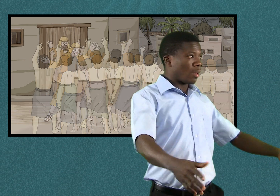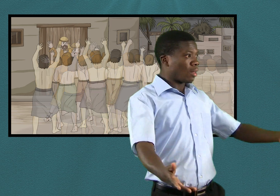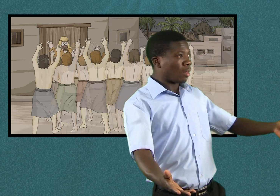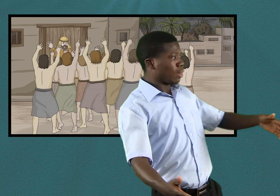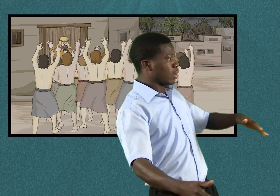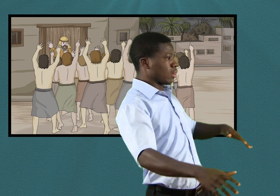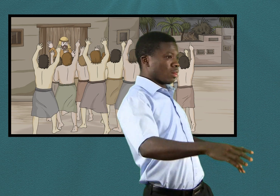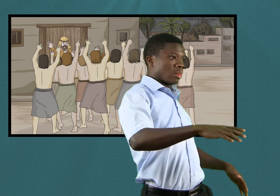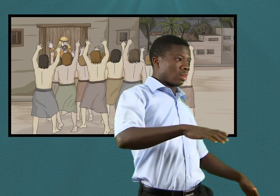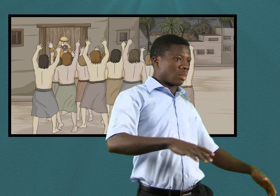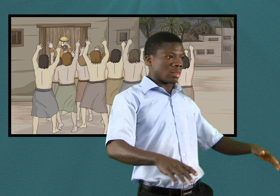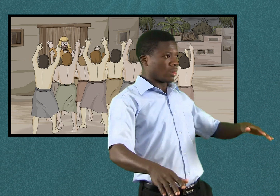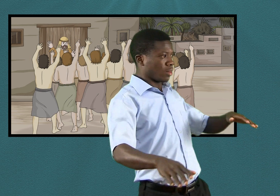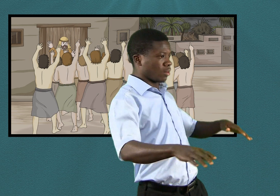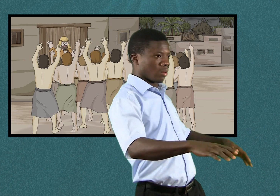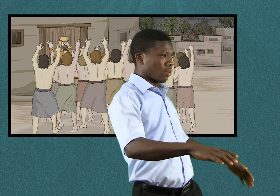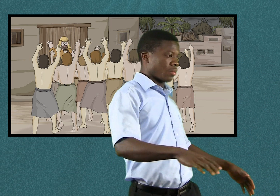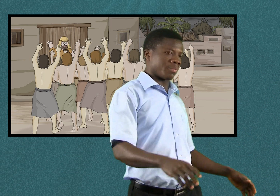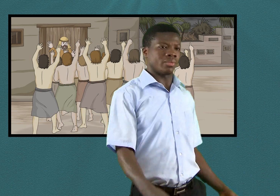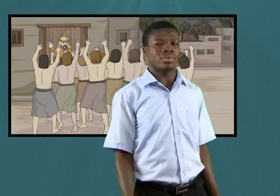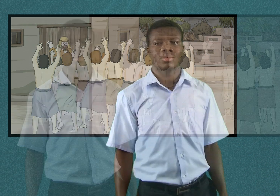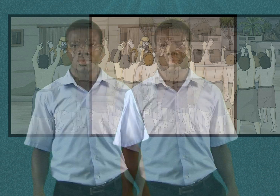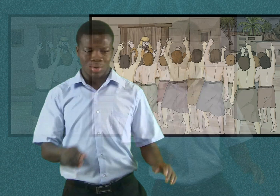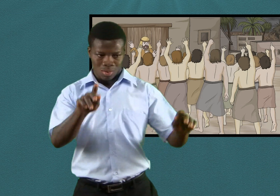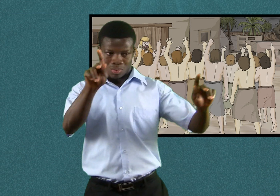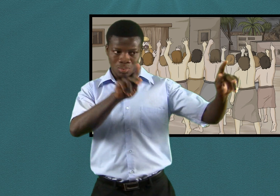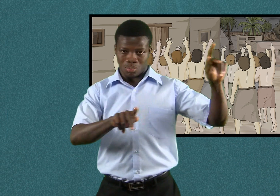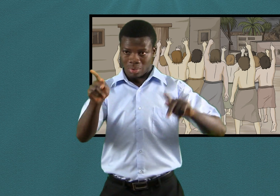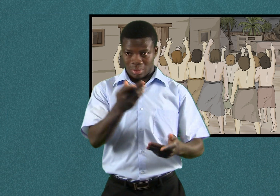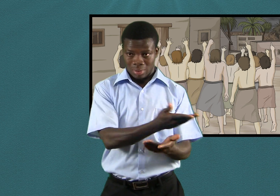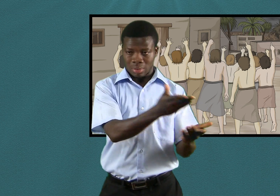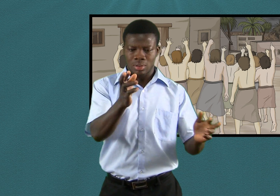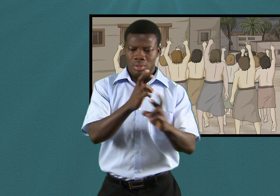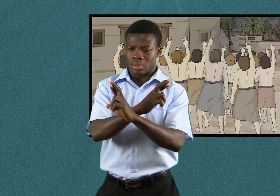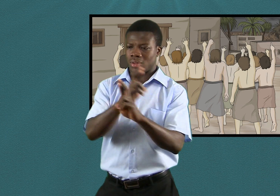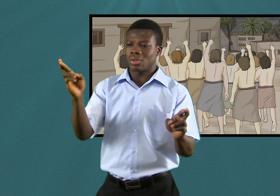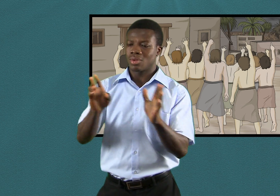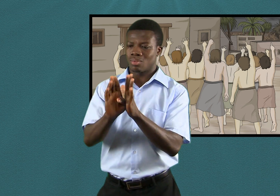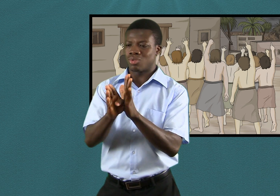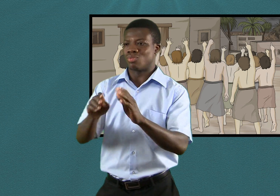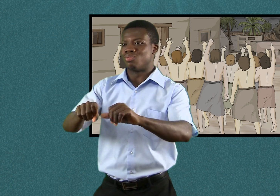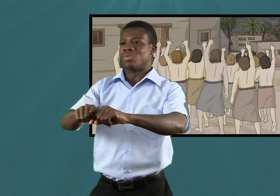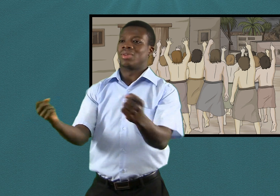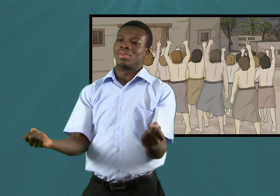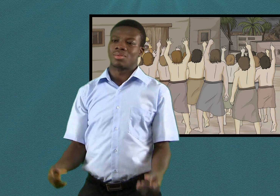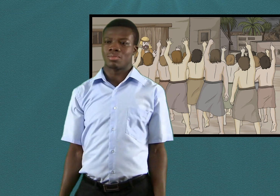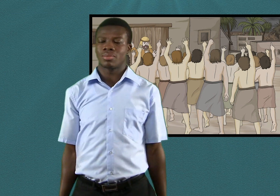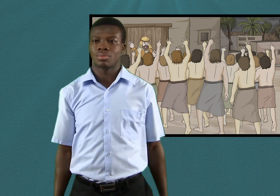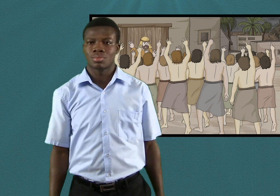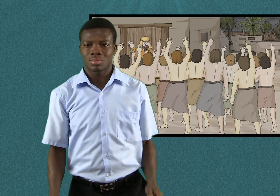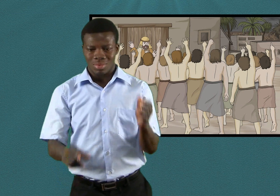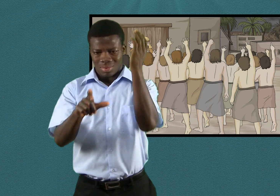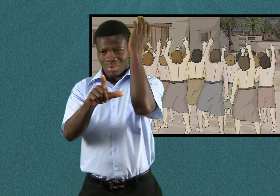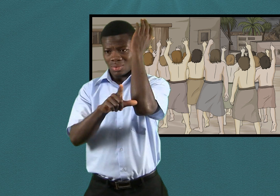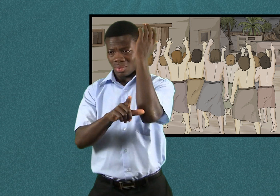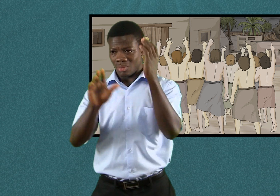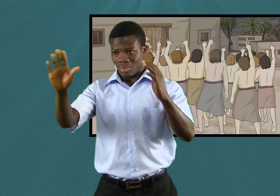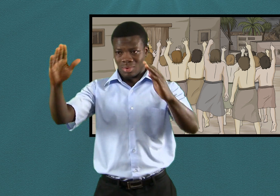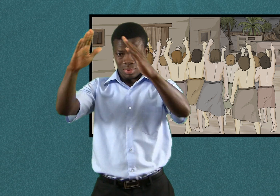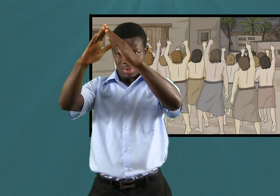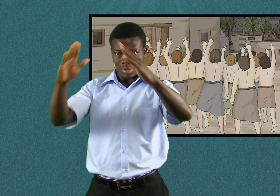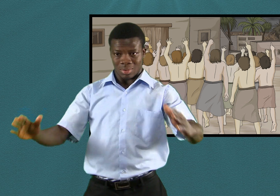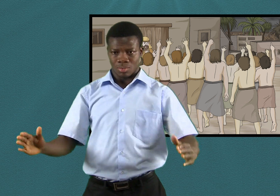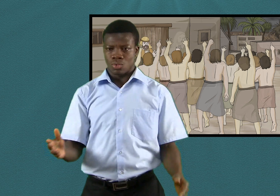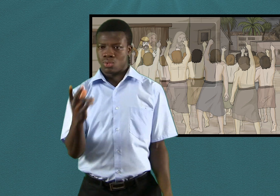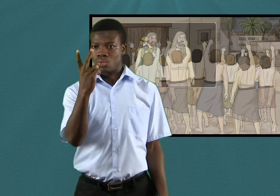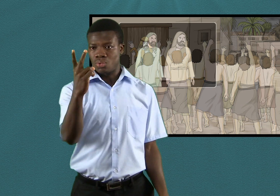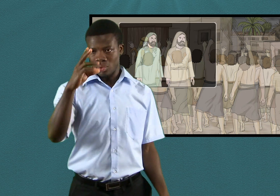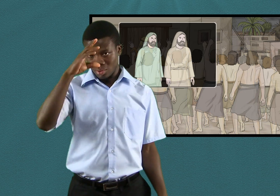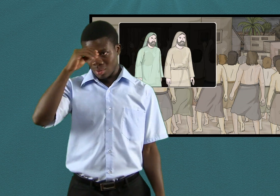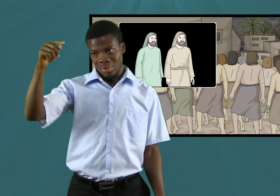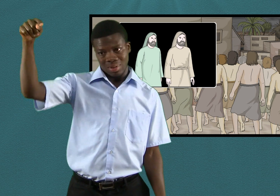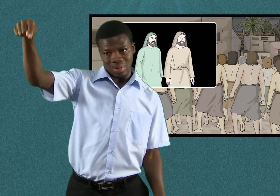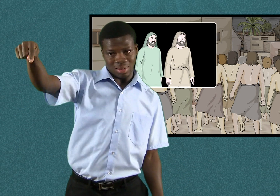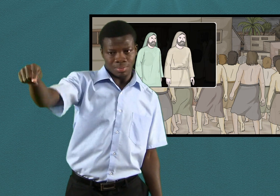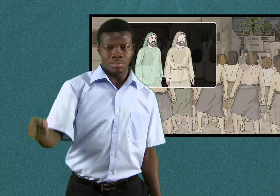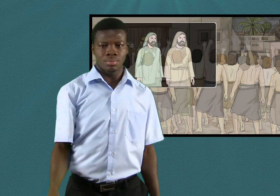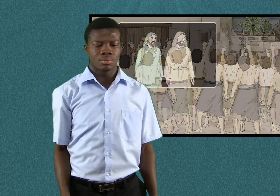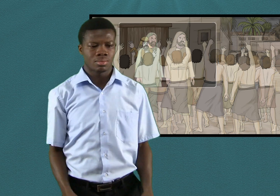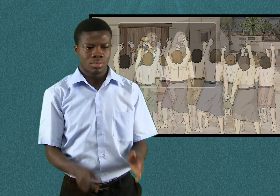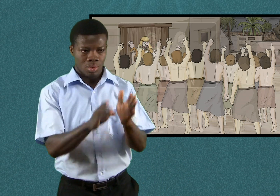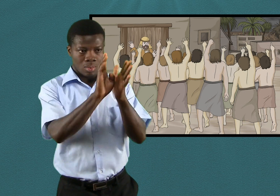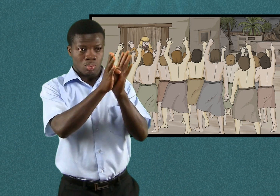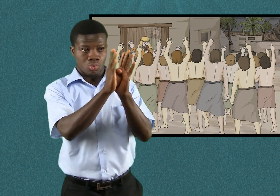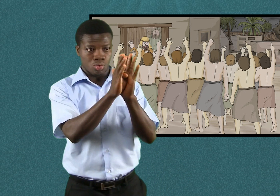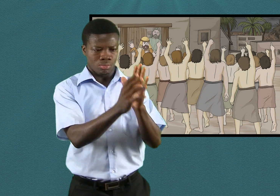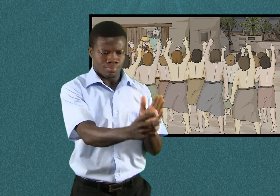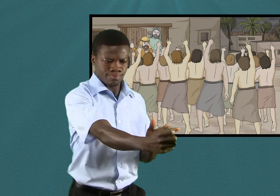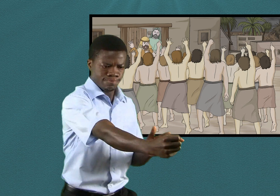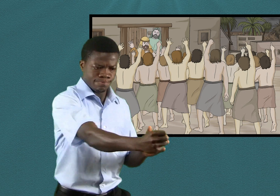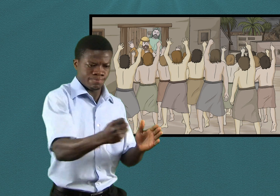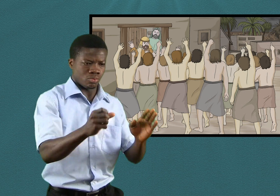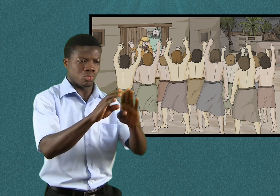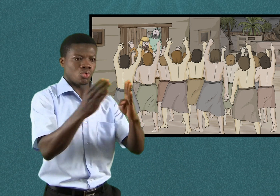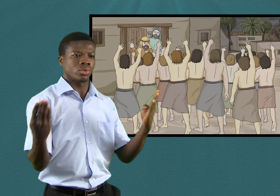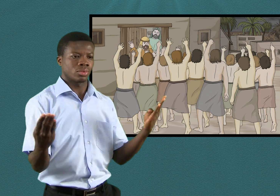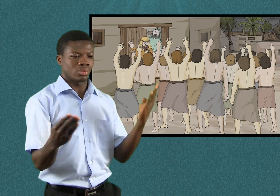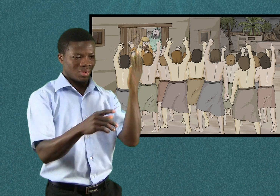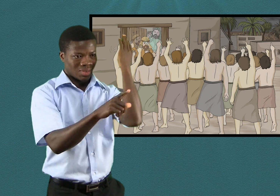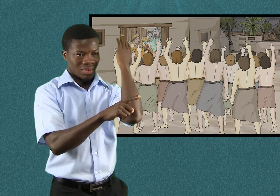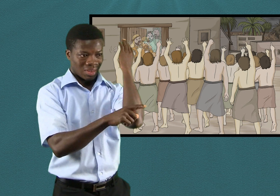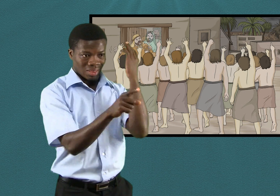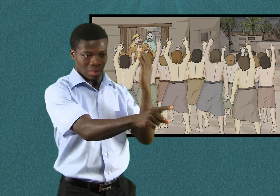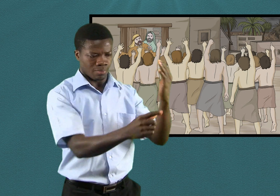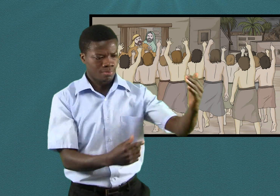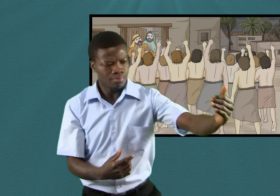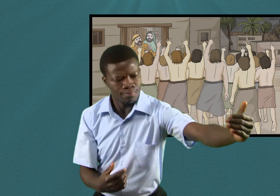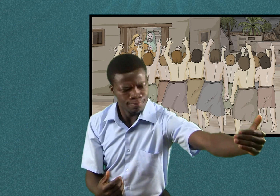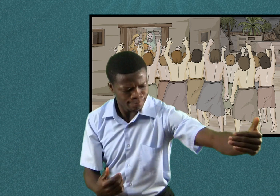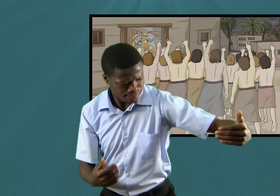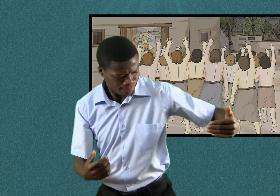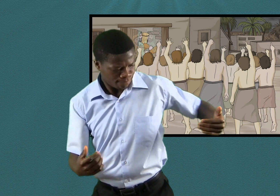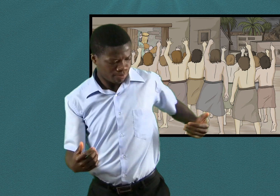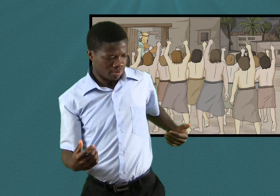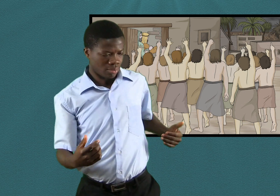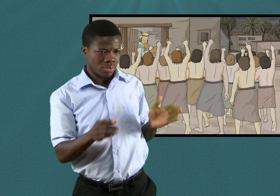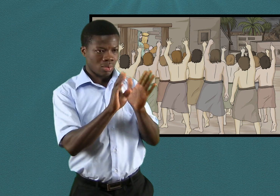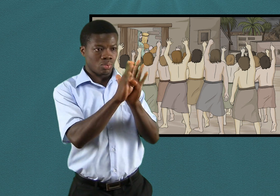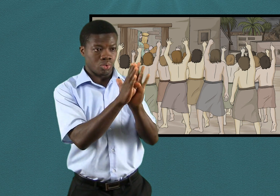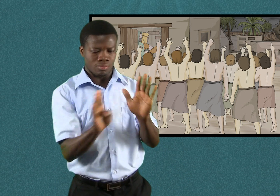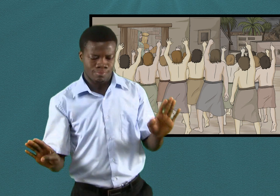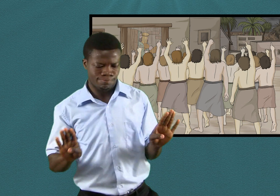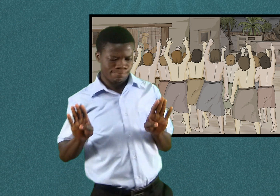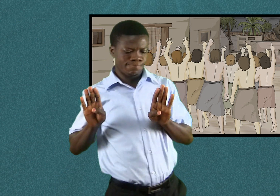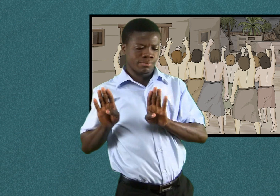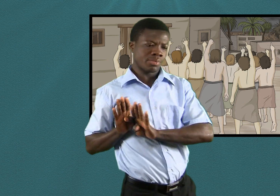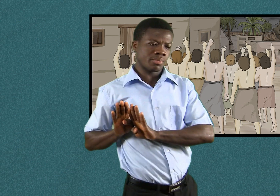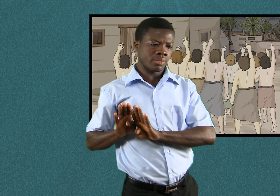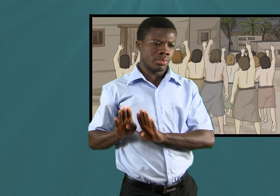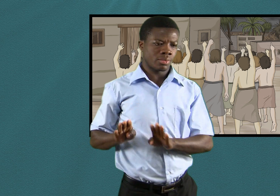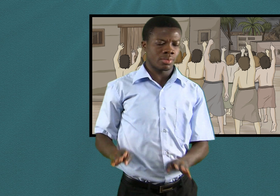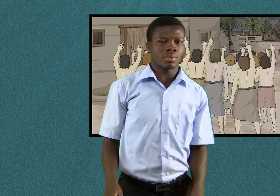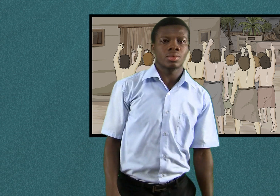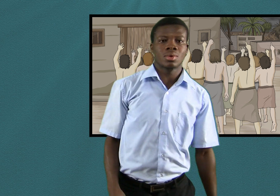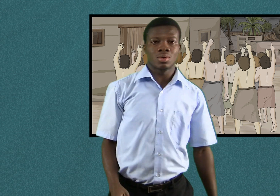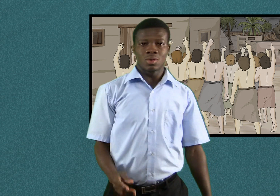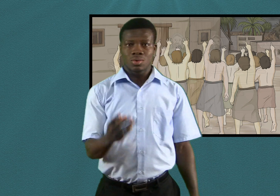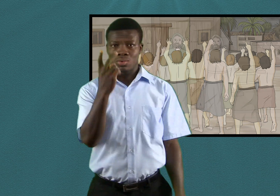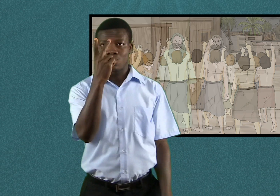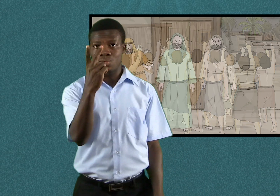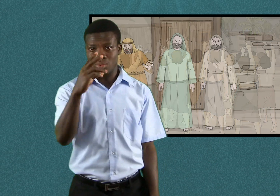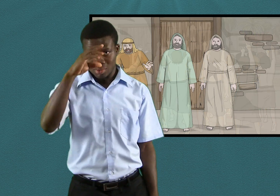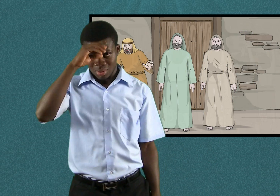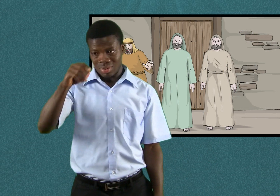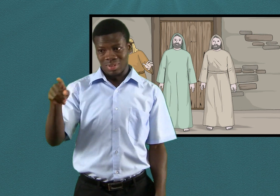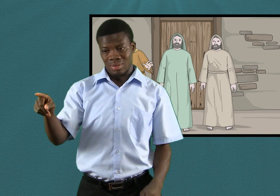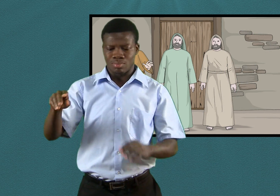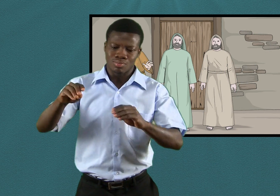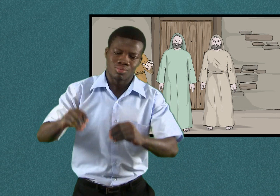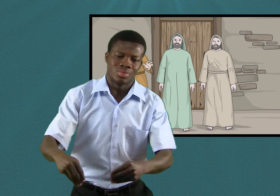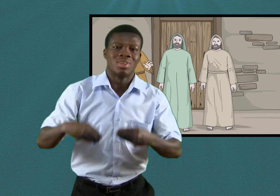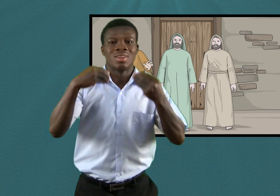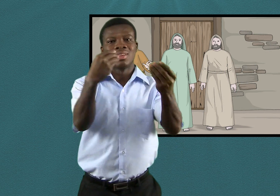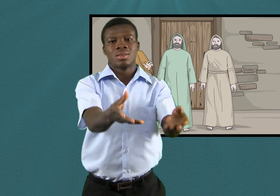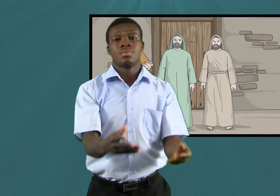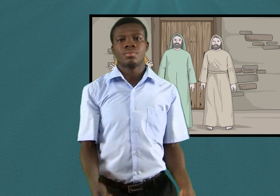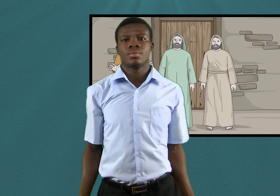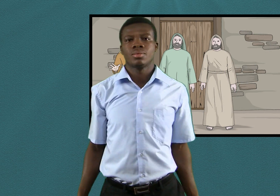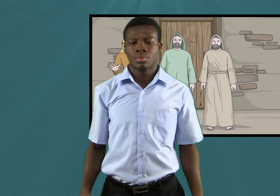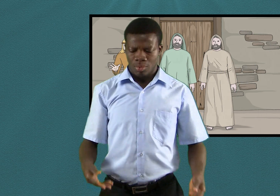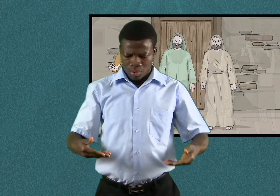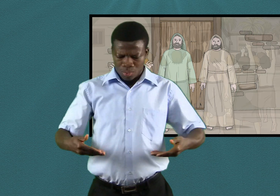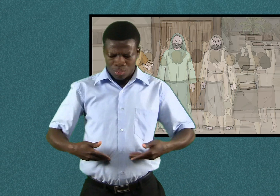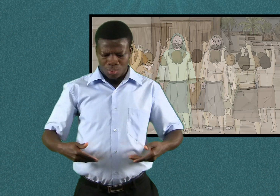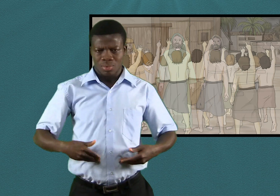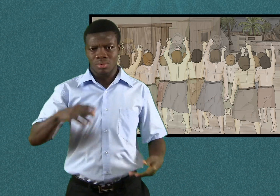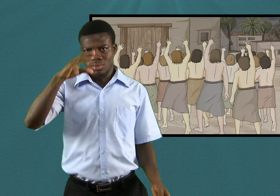But the men inside reached out, pulled Lot into the house with them, and shut the door.